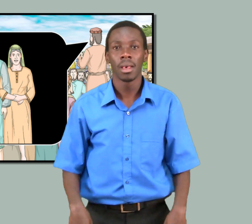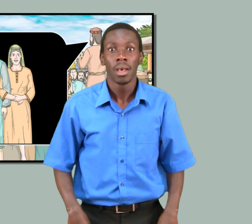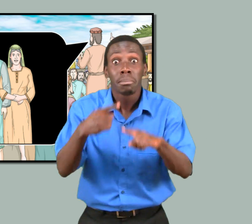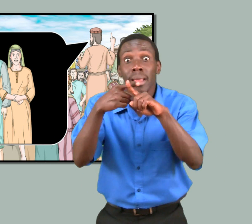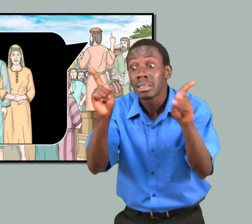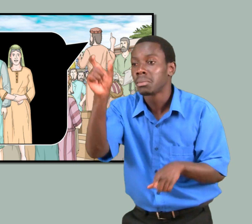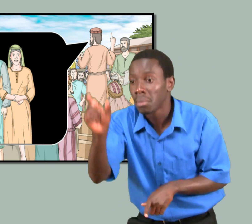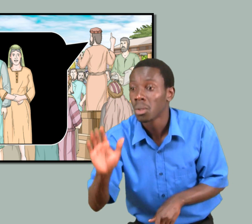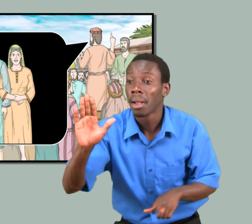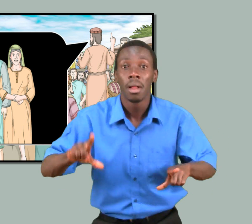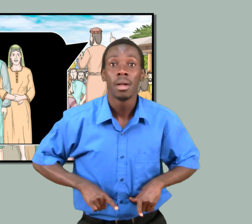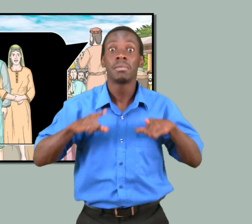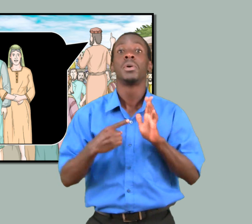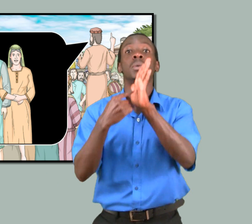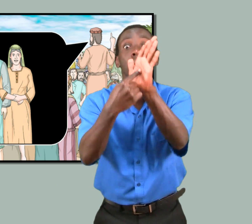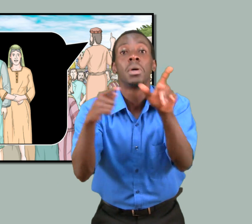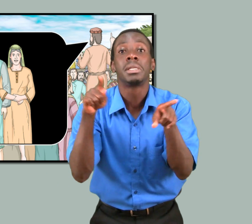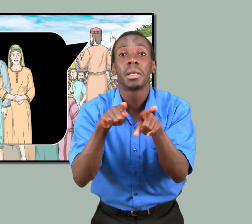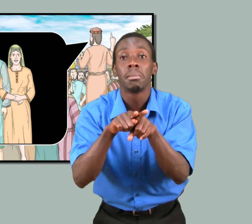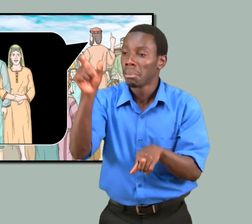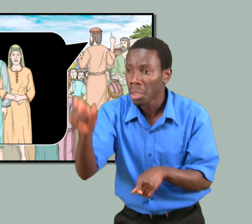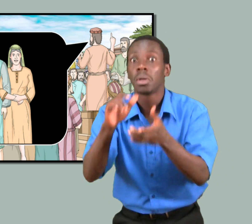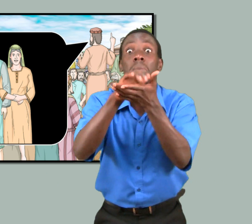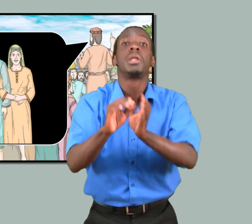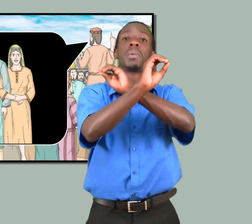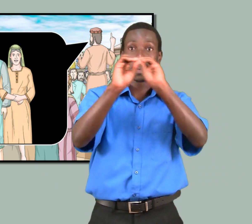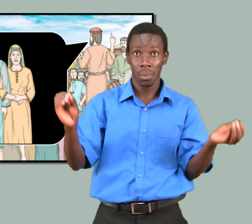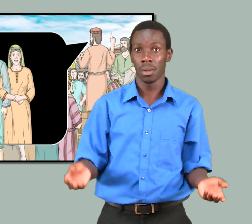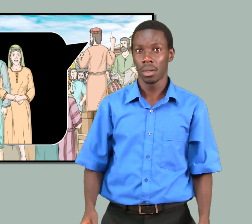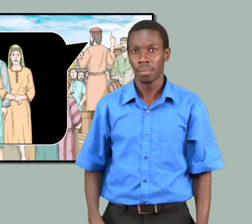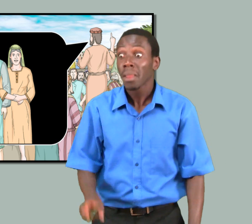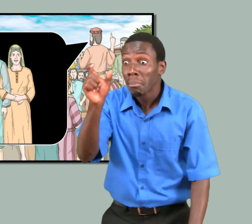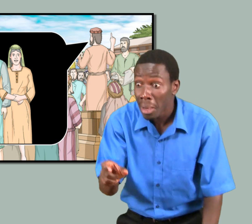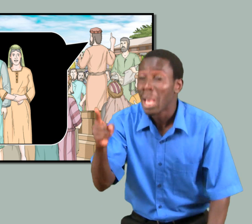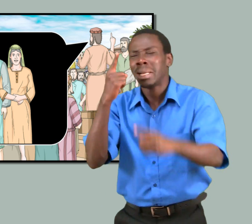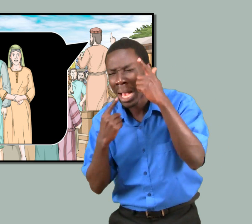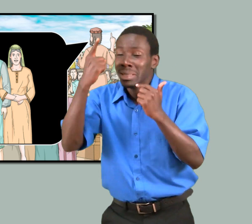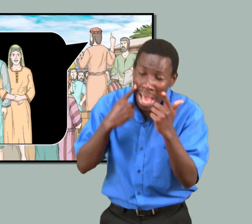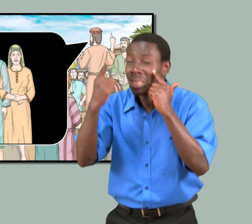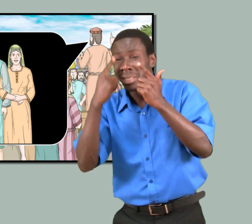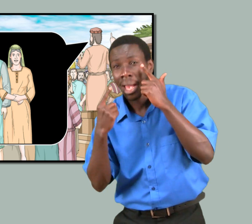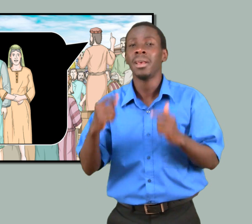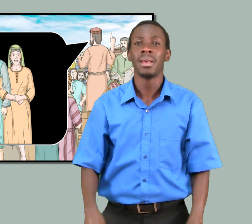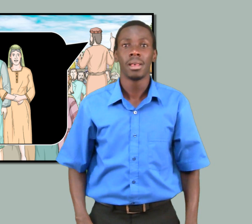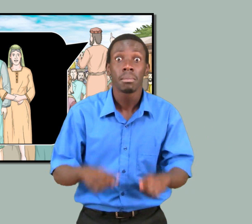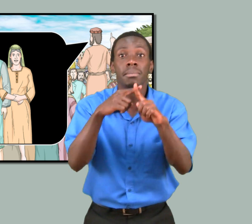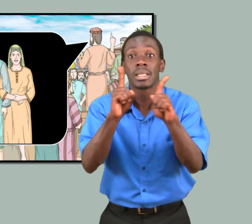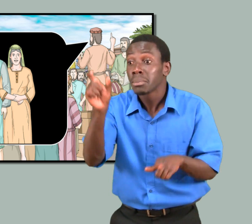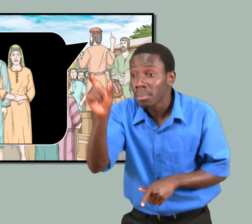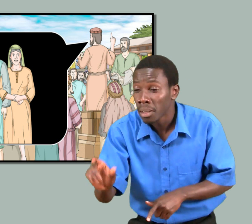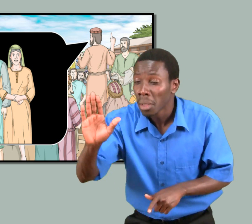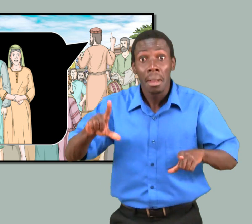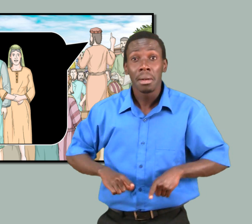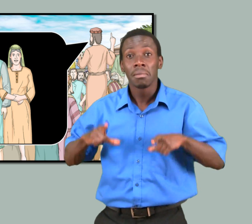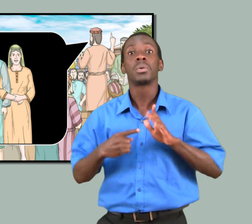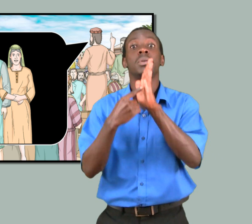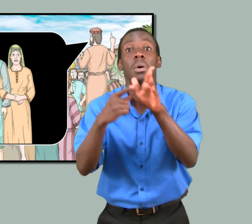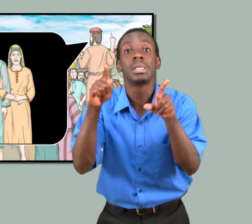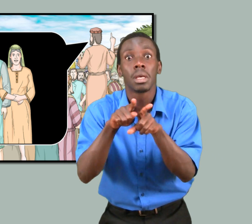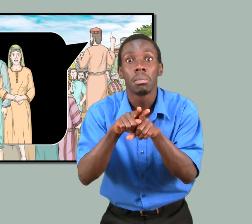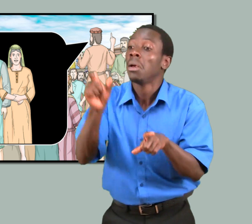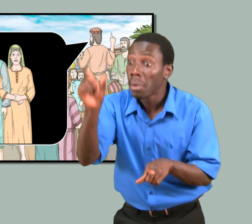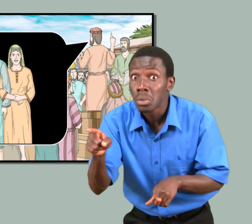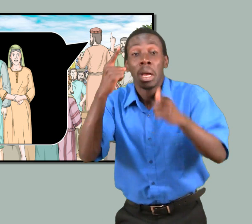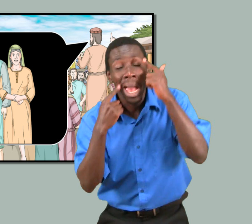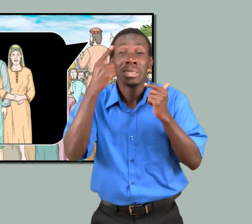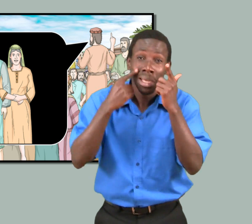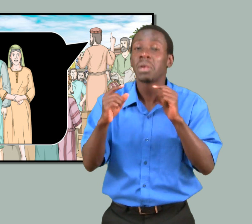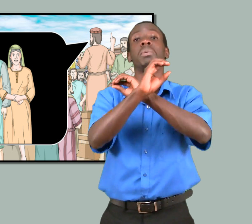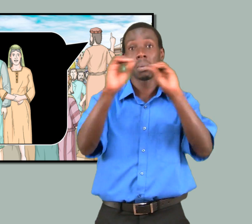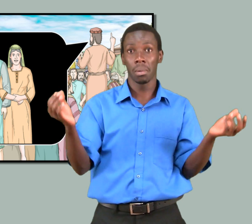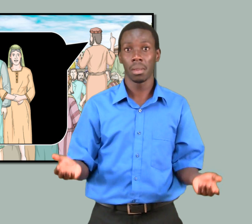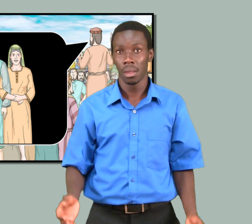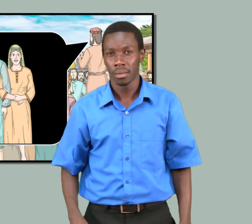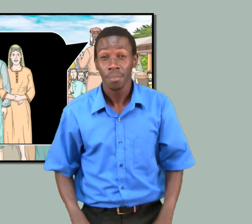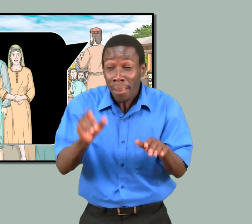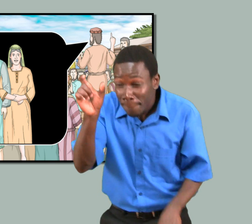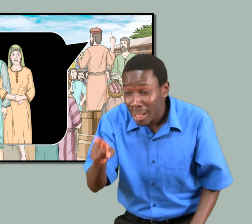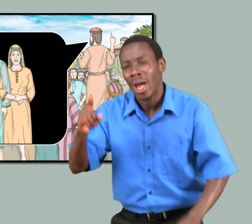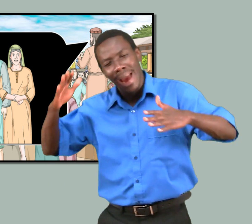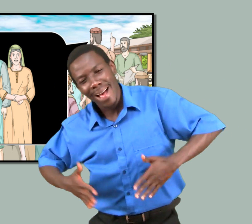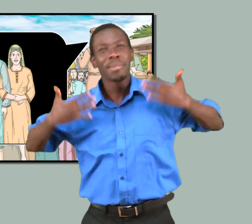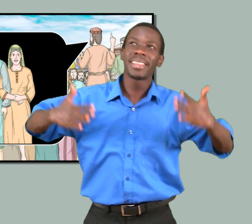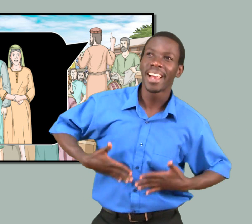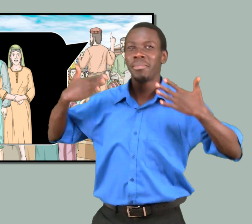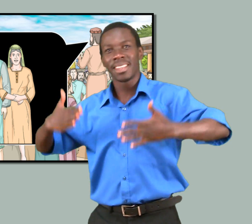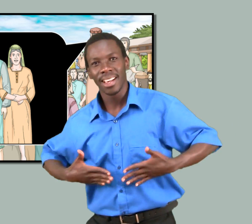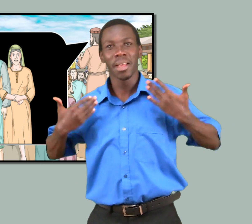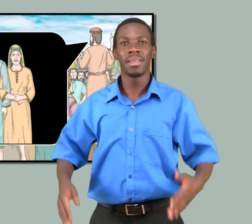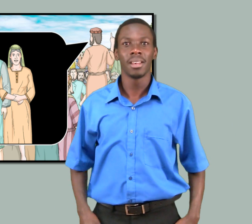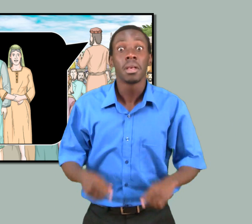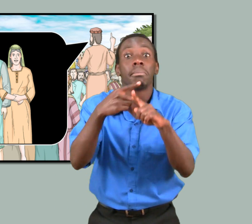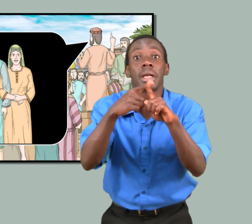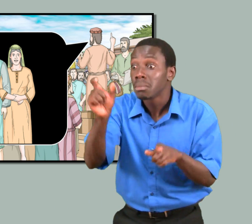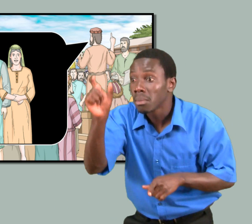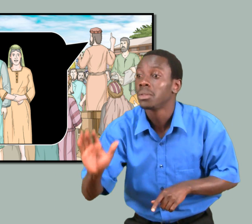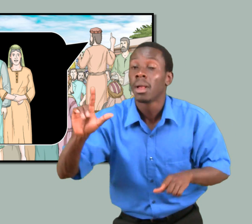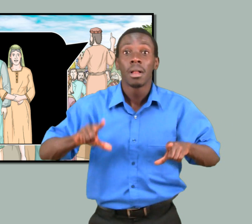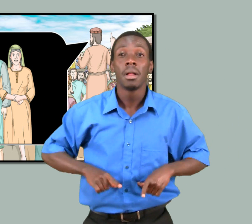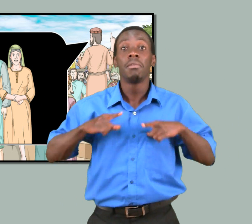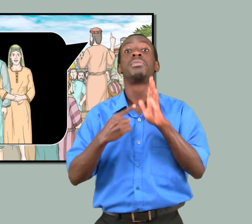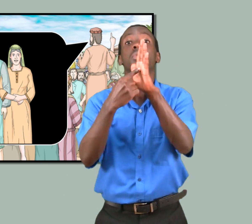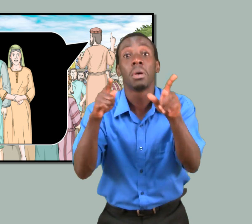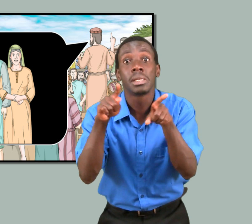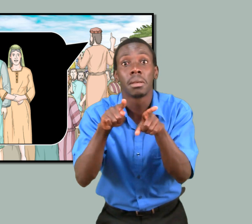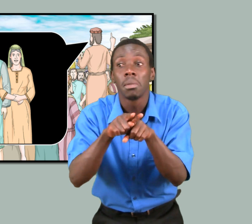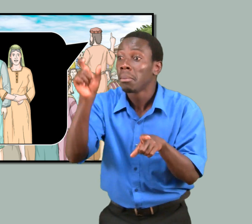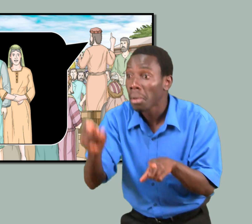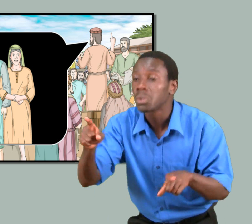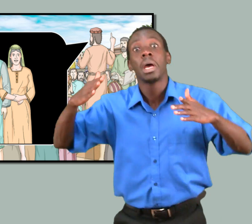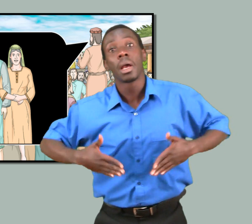For he who was a slave when he was called by the Lord is the Lord’s freedman. Conversely, he who was a free man when he was called is Christ’s slave. You were bought at a price; do not become slaves of men. Brothers, each one should remain in the situation he was in when God called him. Now about virgins, I have no command from the Lord, but I give a judgment as one who by the Lord’s mercy is trustworthy. Because of the present crisis, I think it is good for a man to remain as he is. Are you committed to a wife?